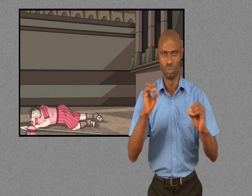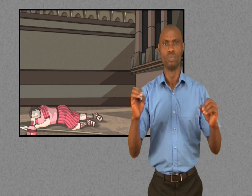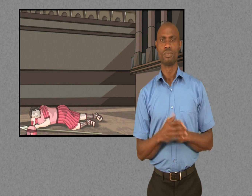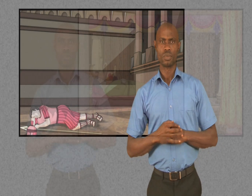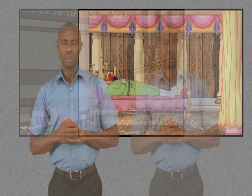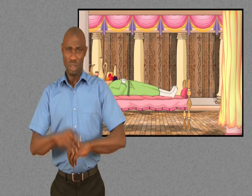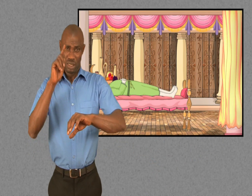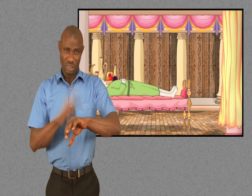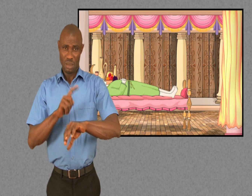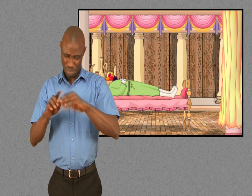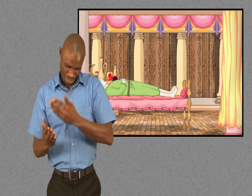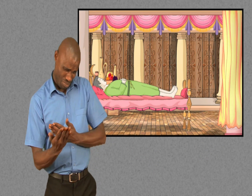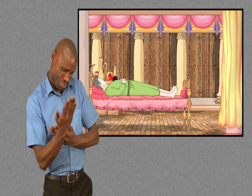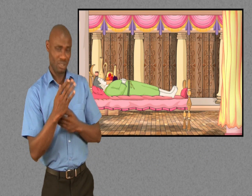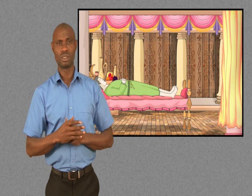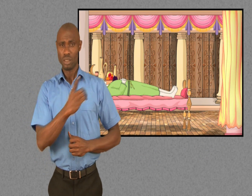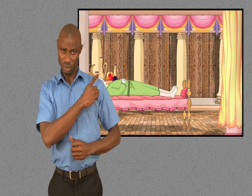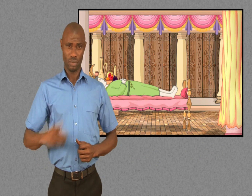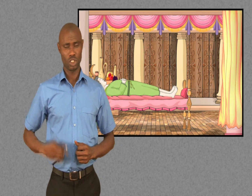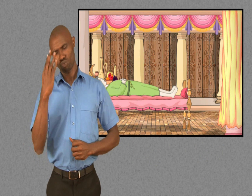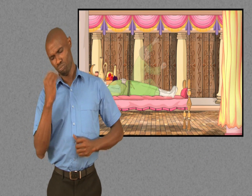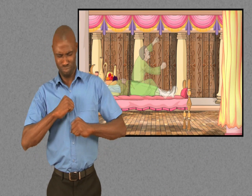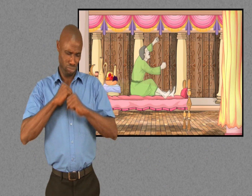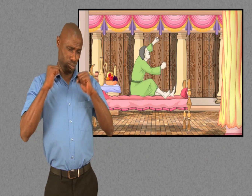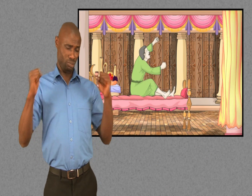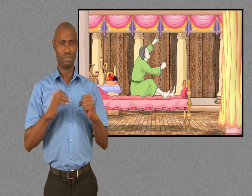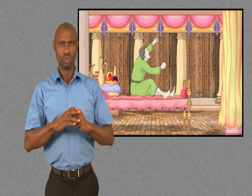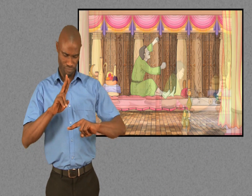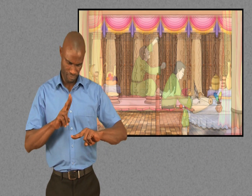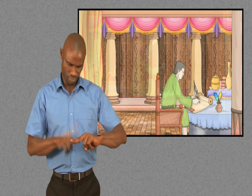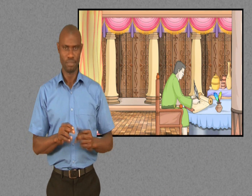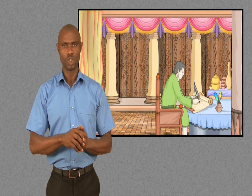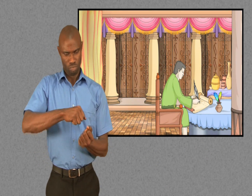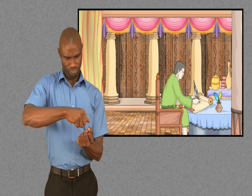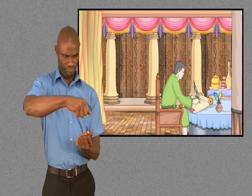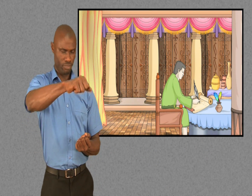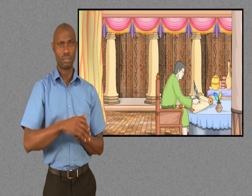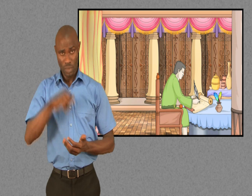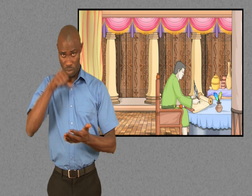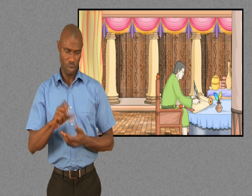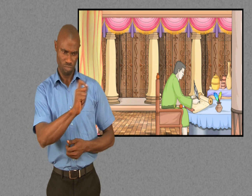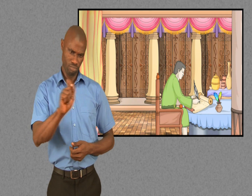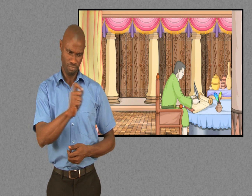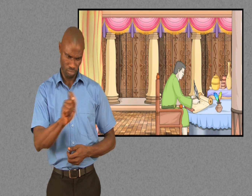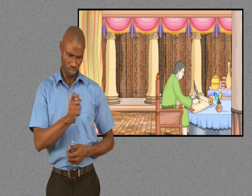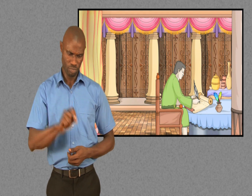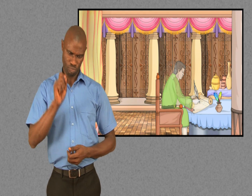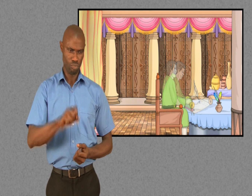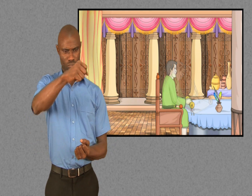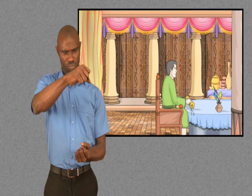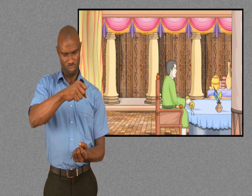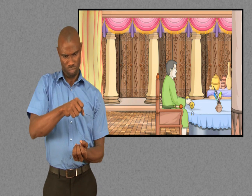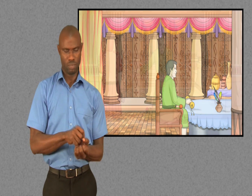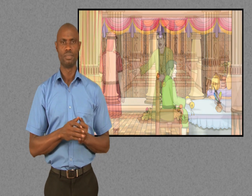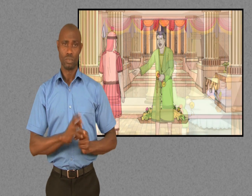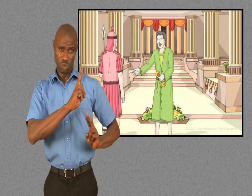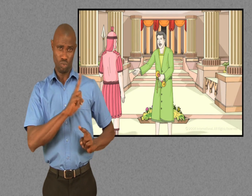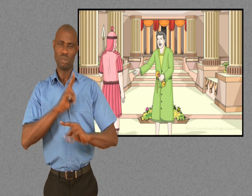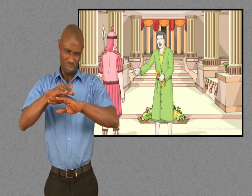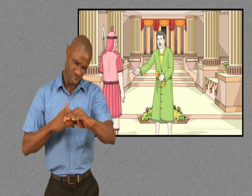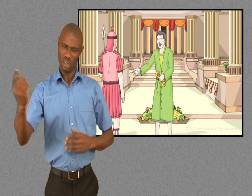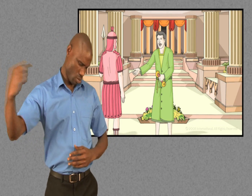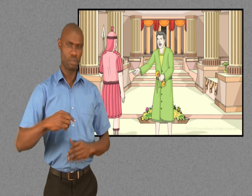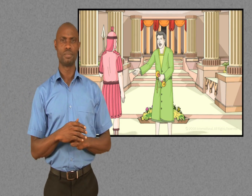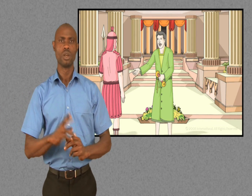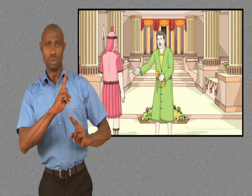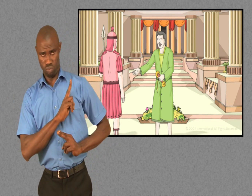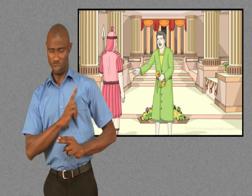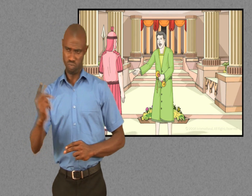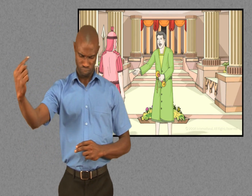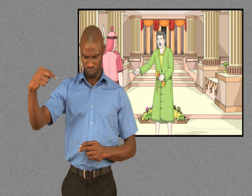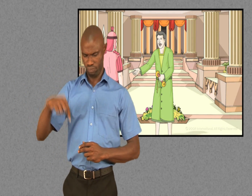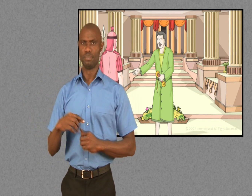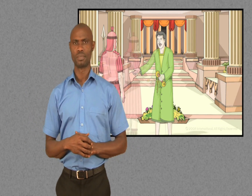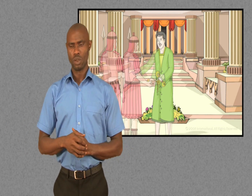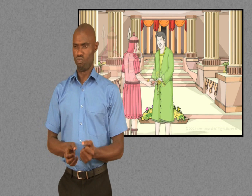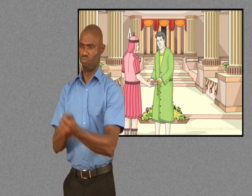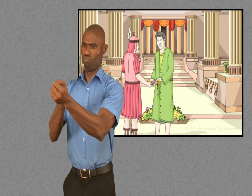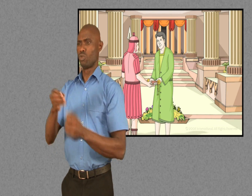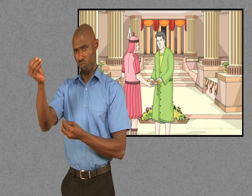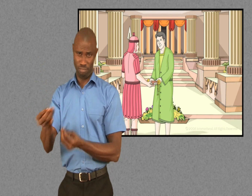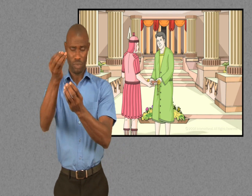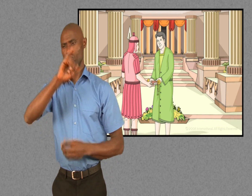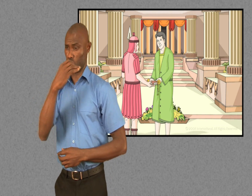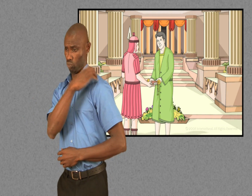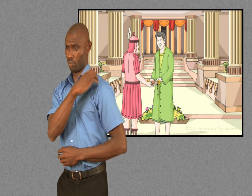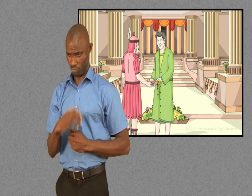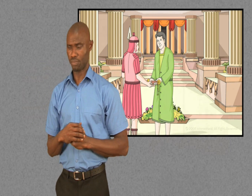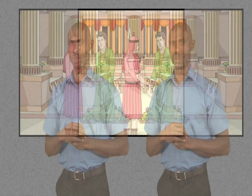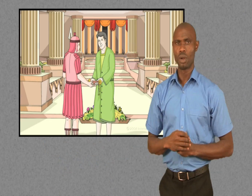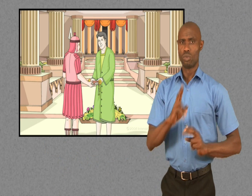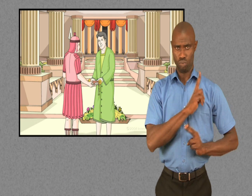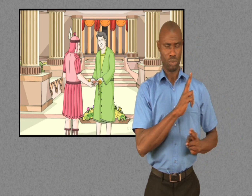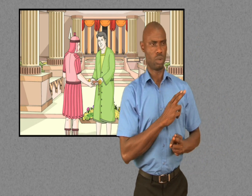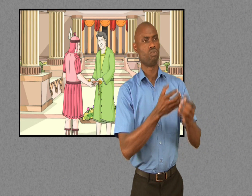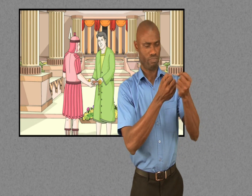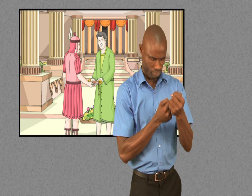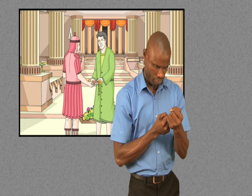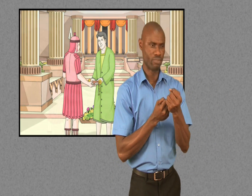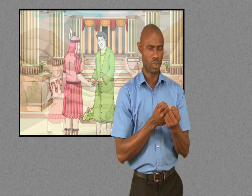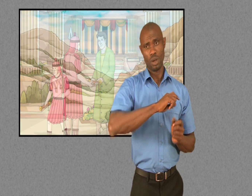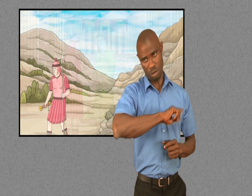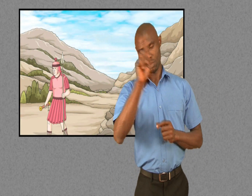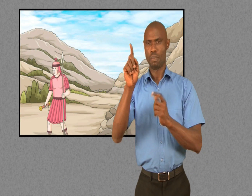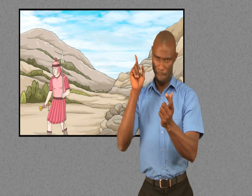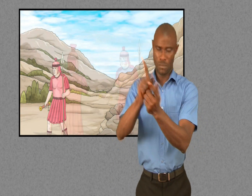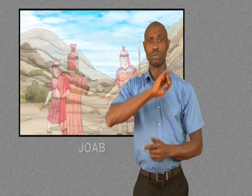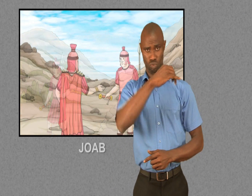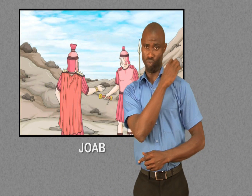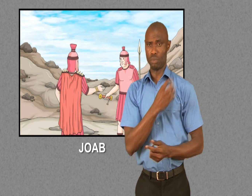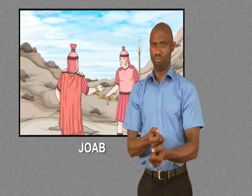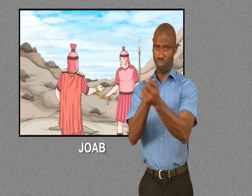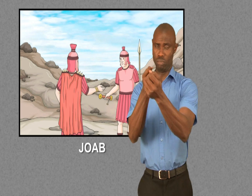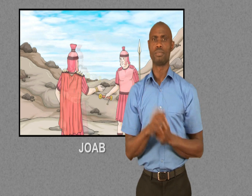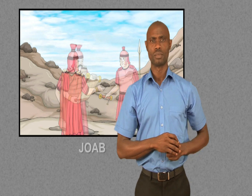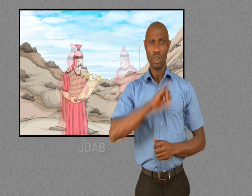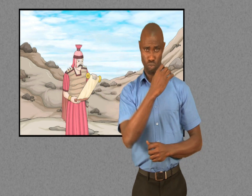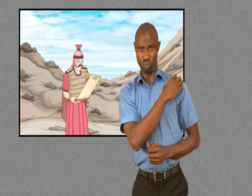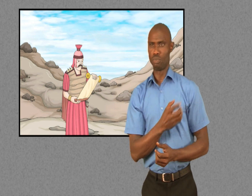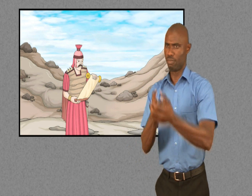The next morning David wrote a letter to Joab and sent it with Uriah.